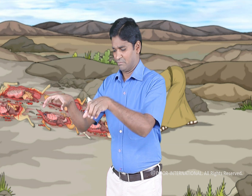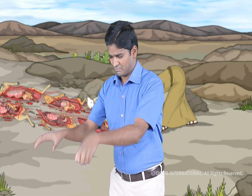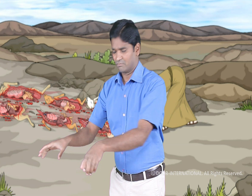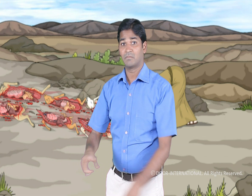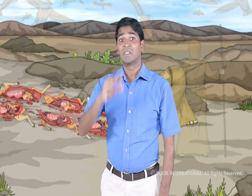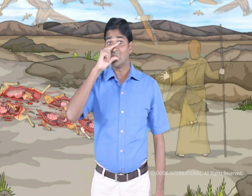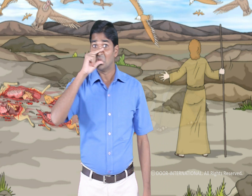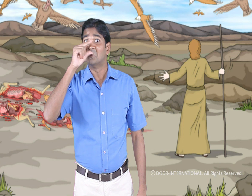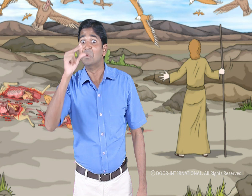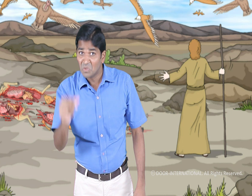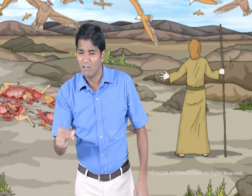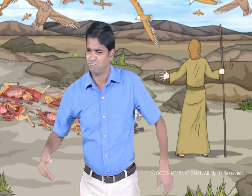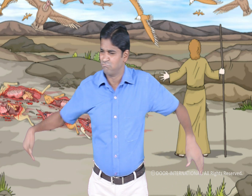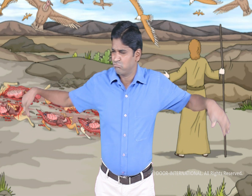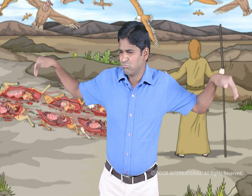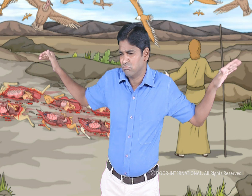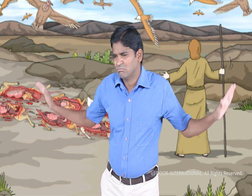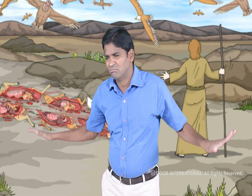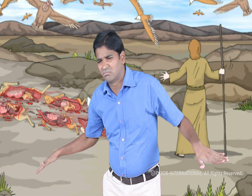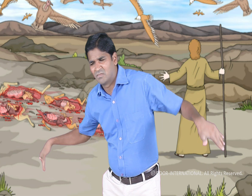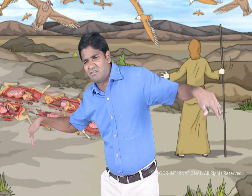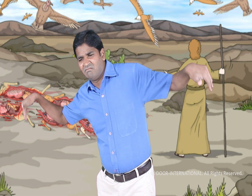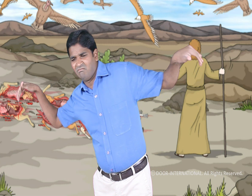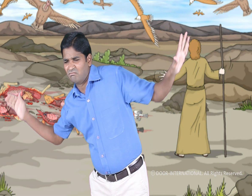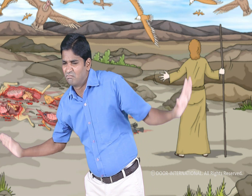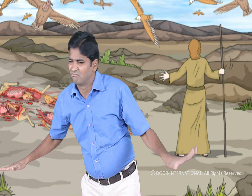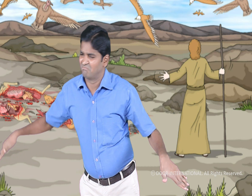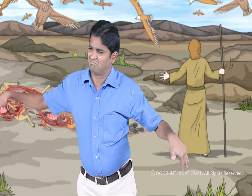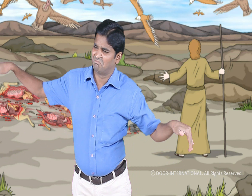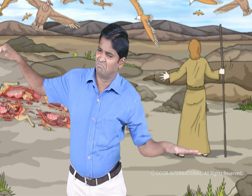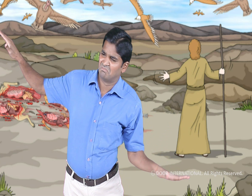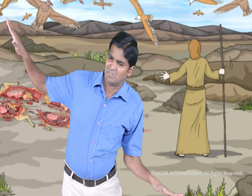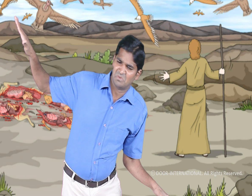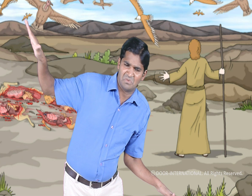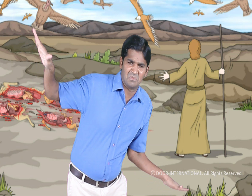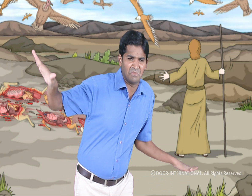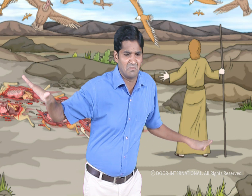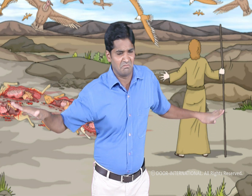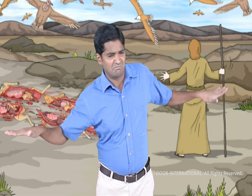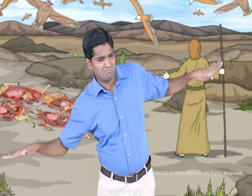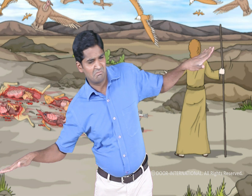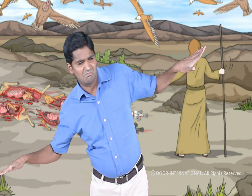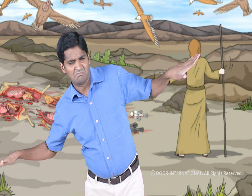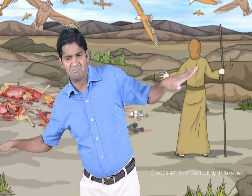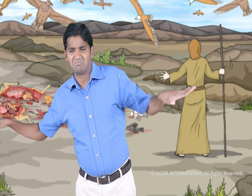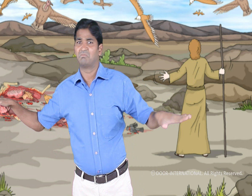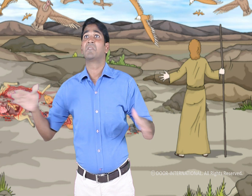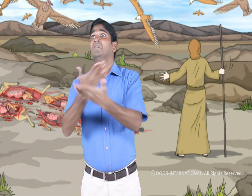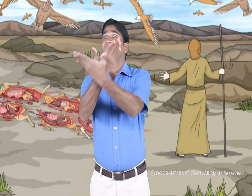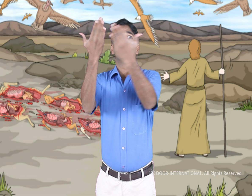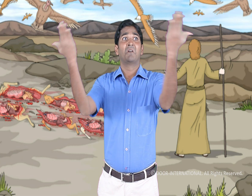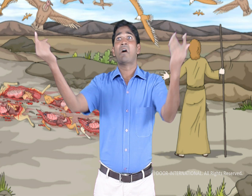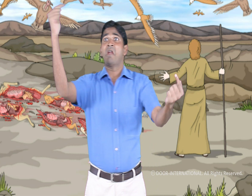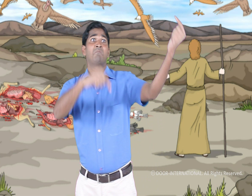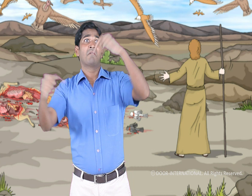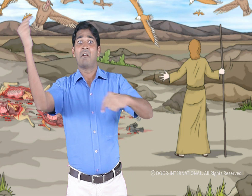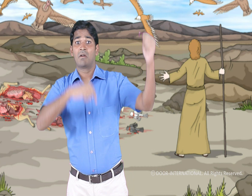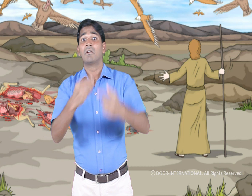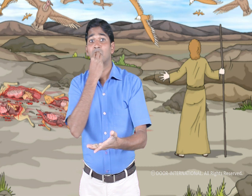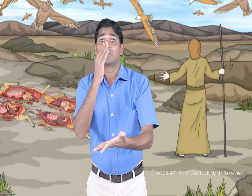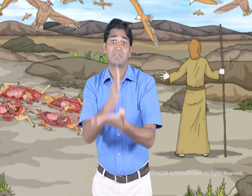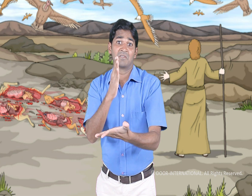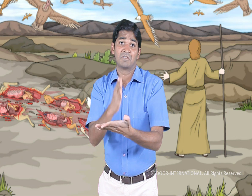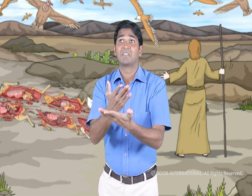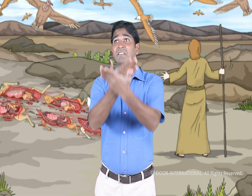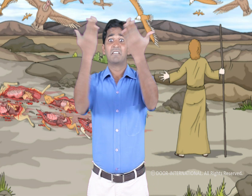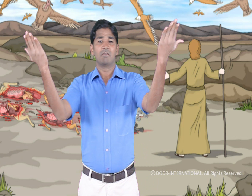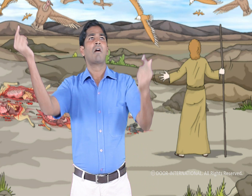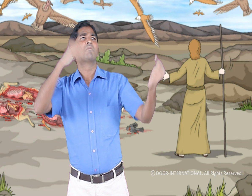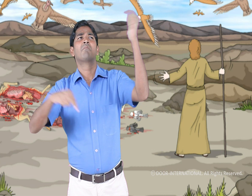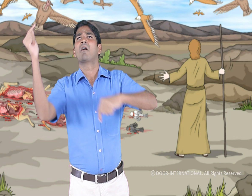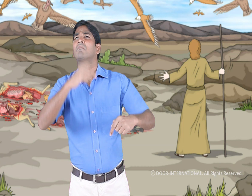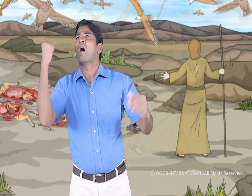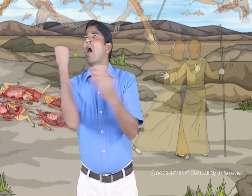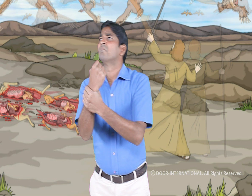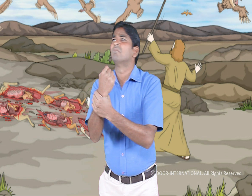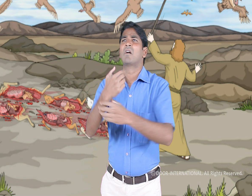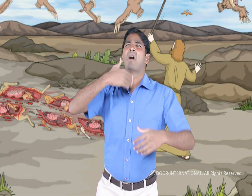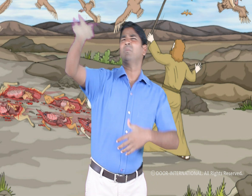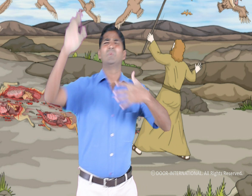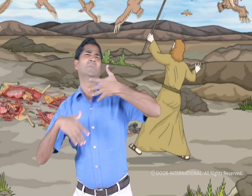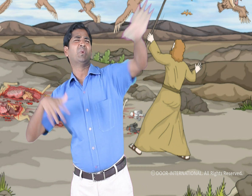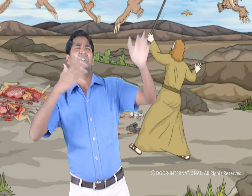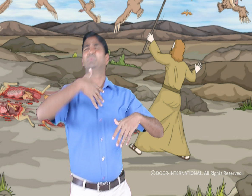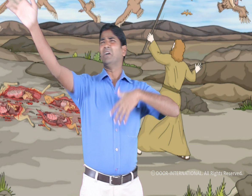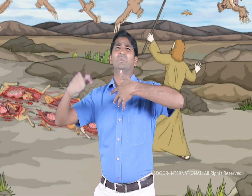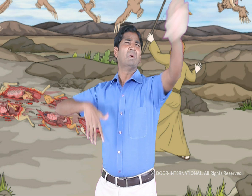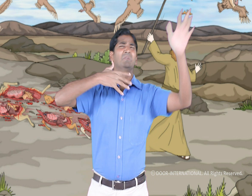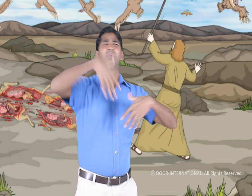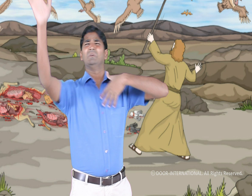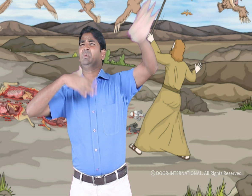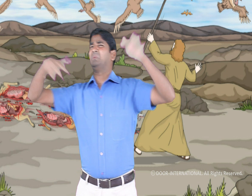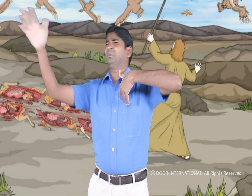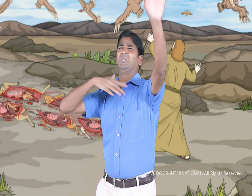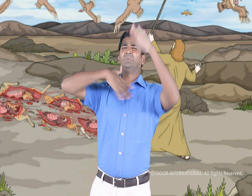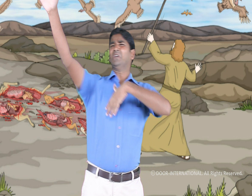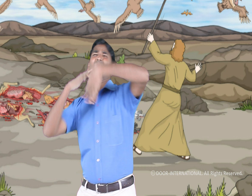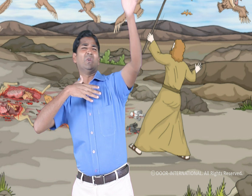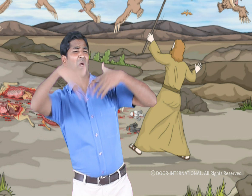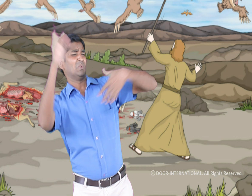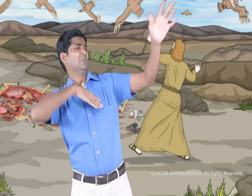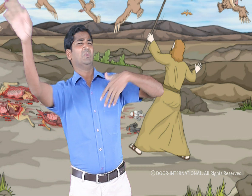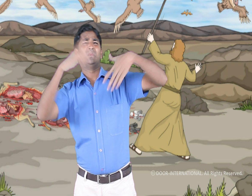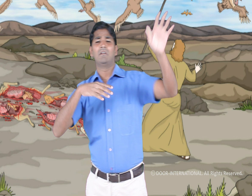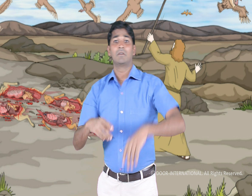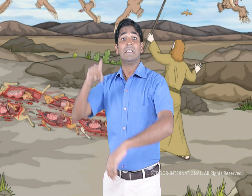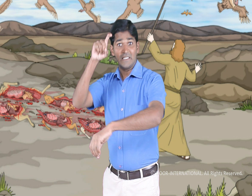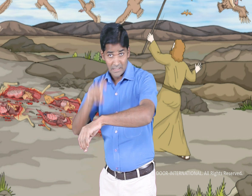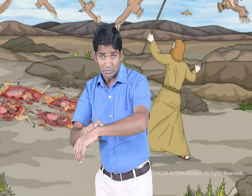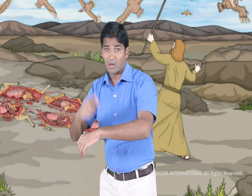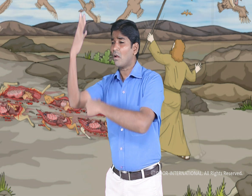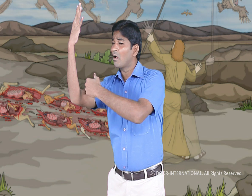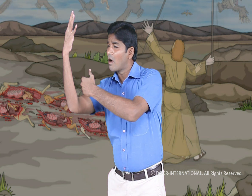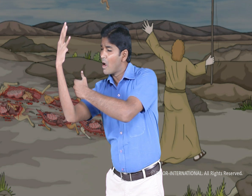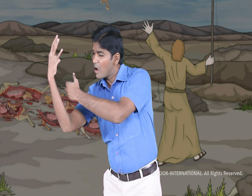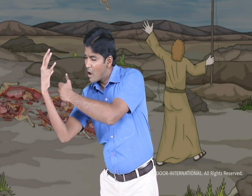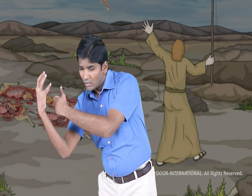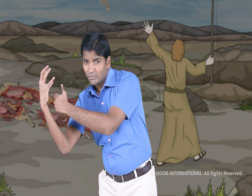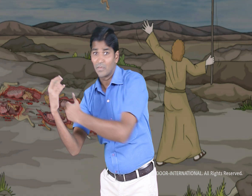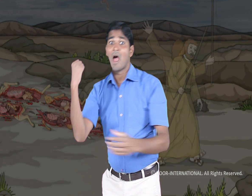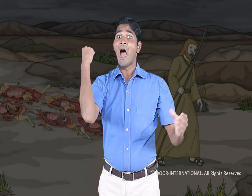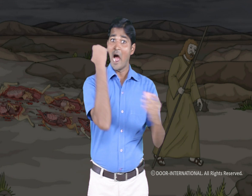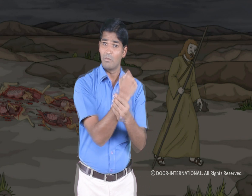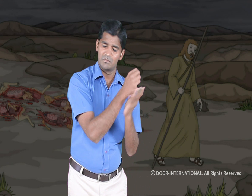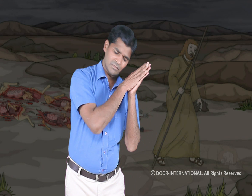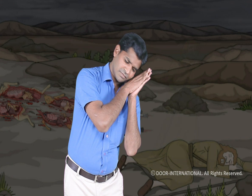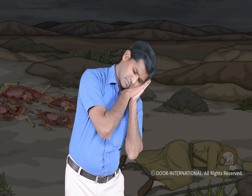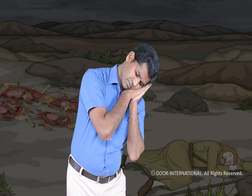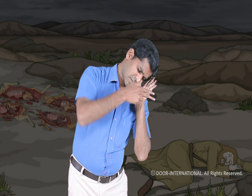And the birds of prey descended on the carcasses, but Abram drove them away.